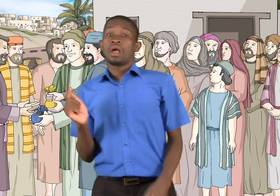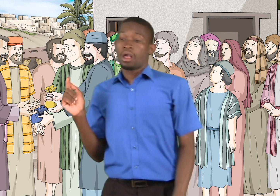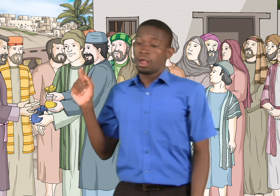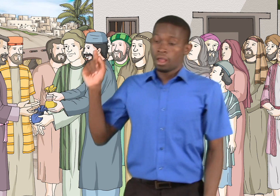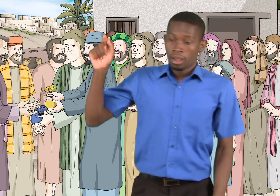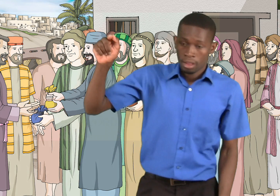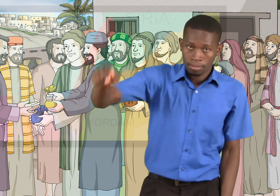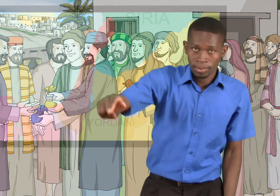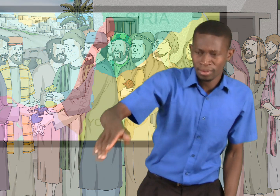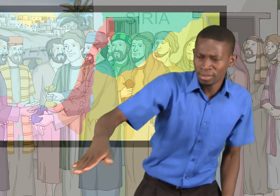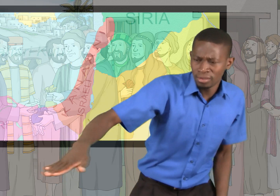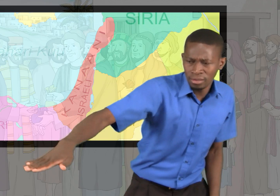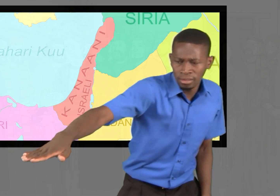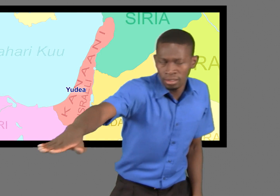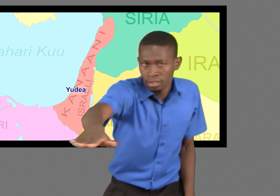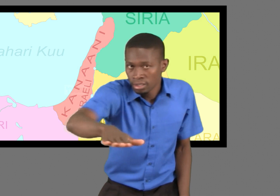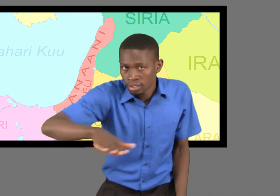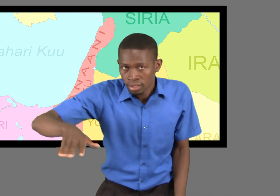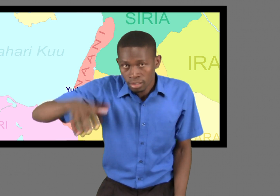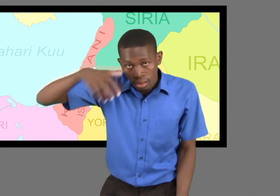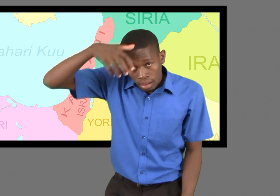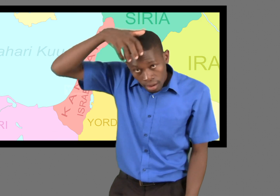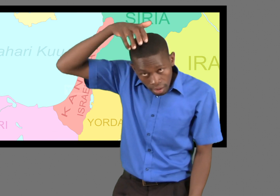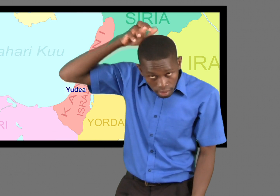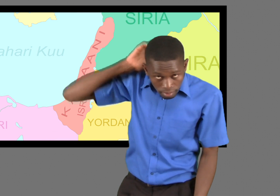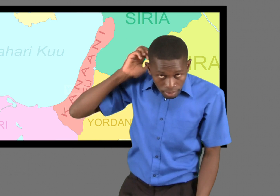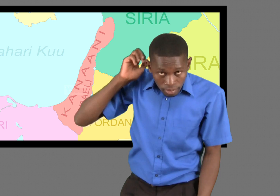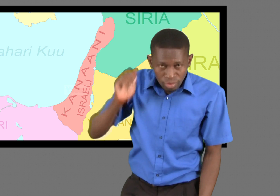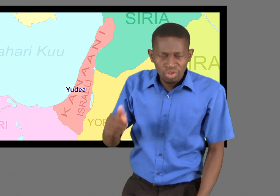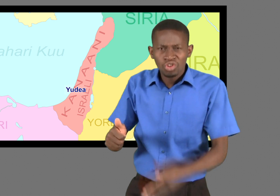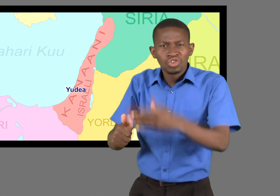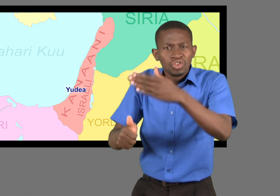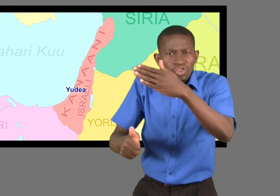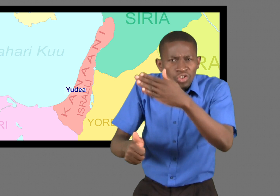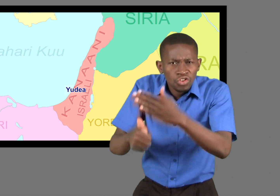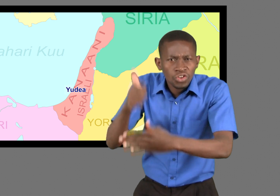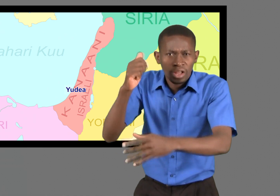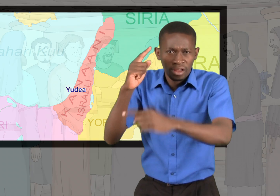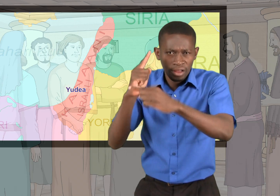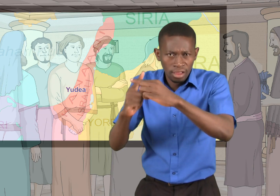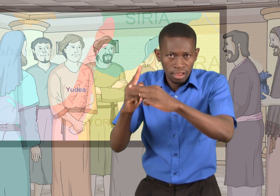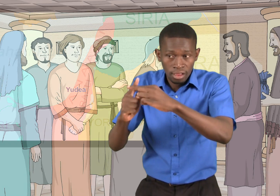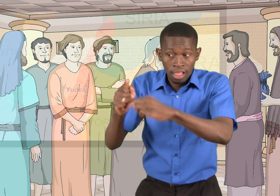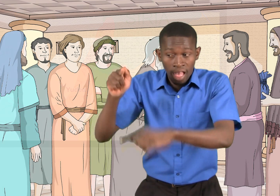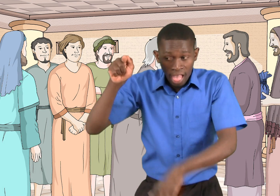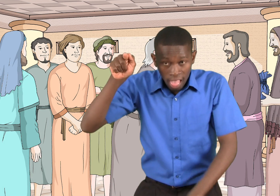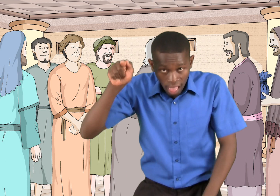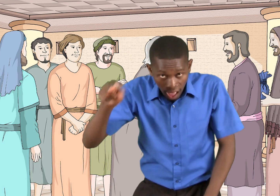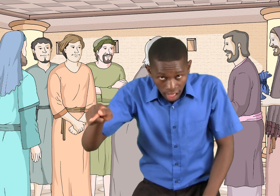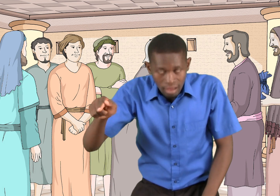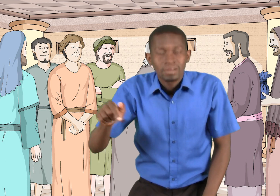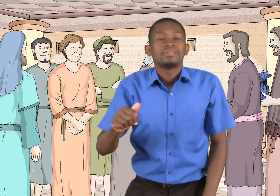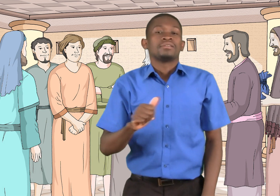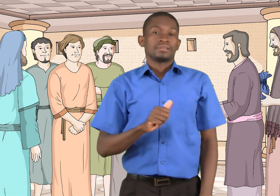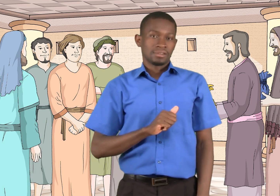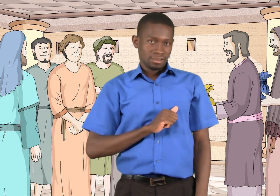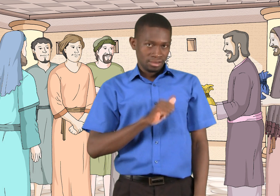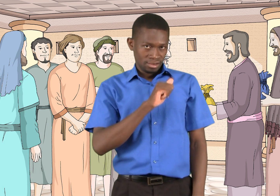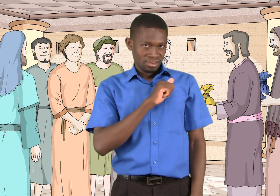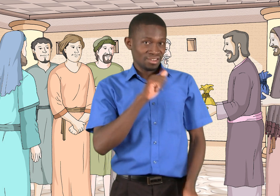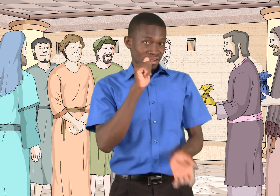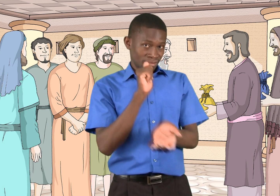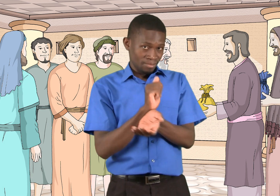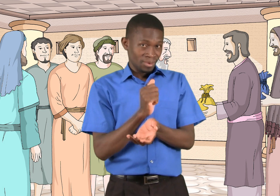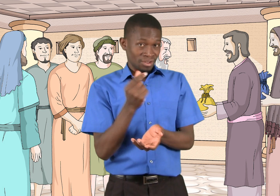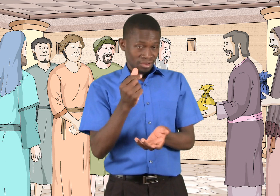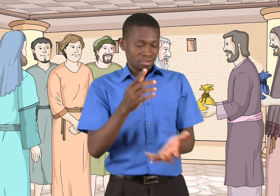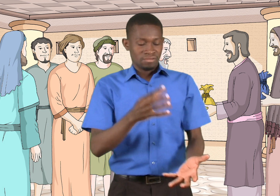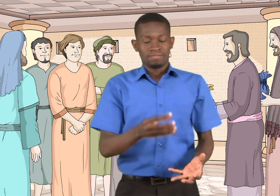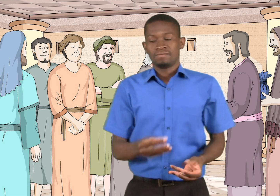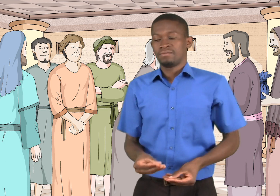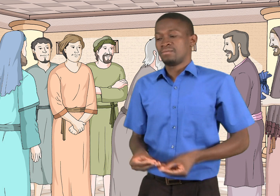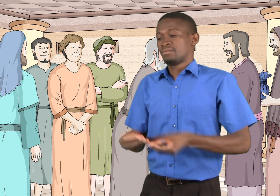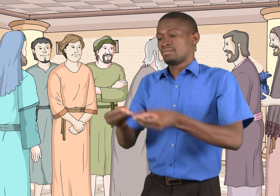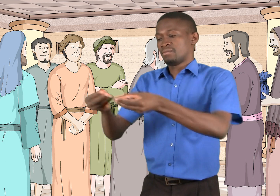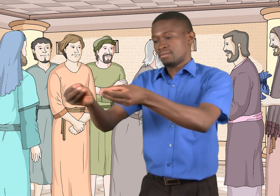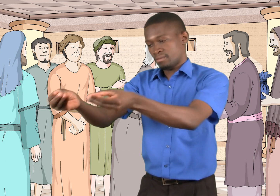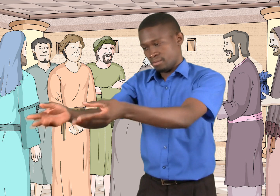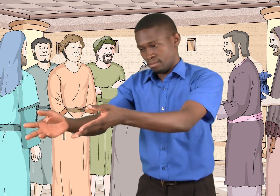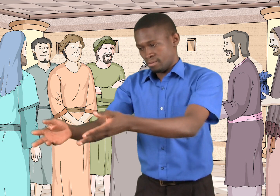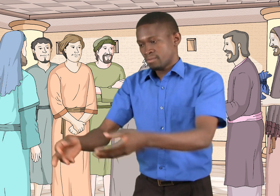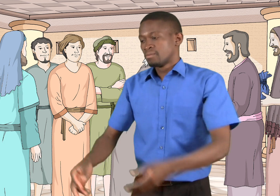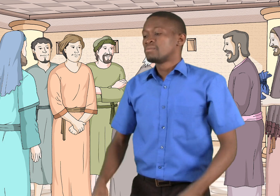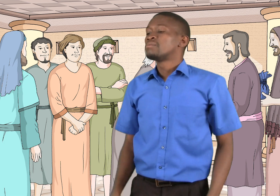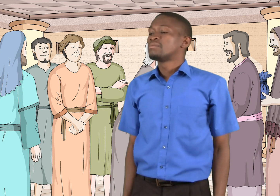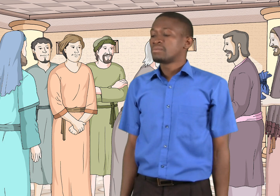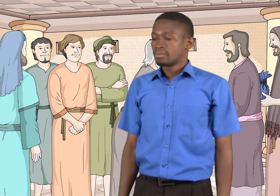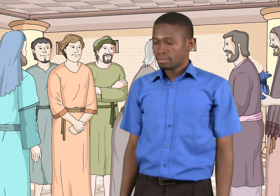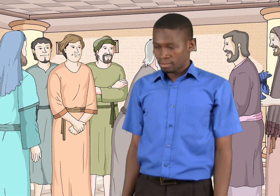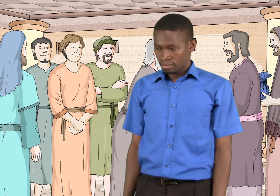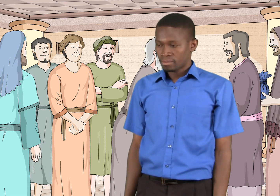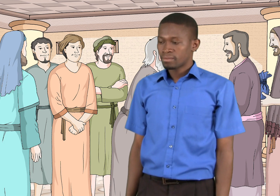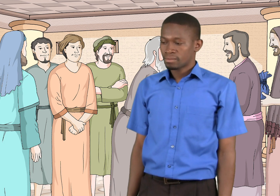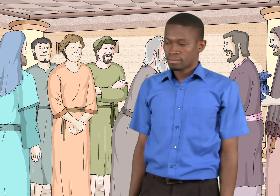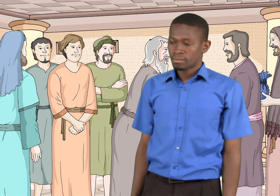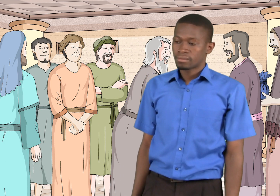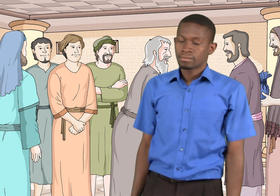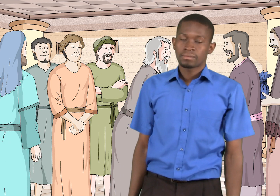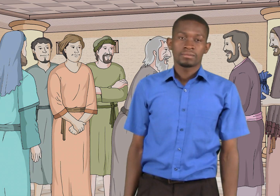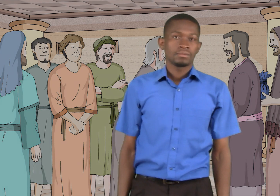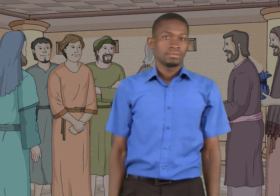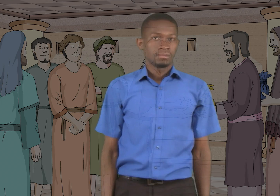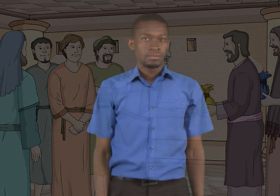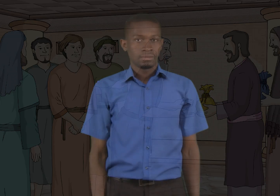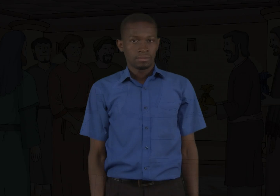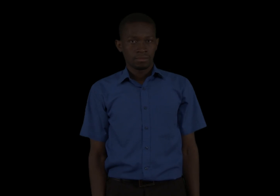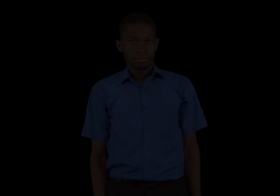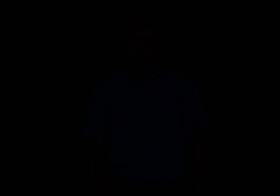This they did, sending their gifts to the elders with Barnabas and Saul.